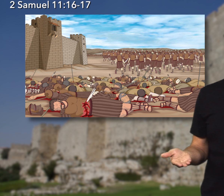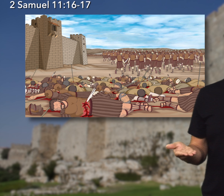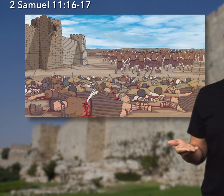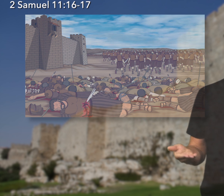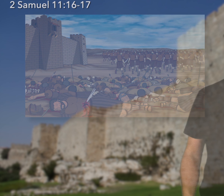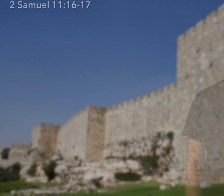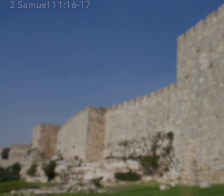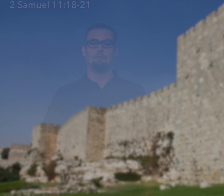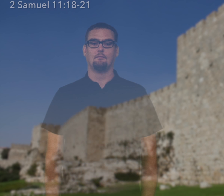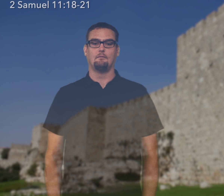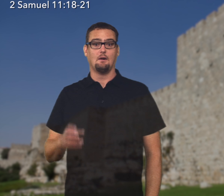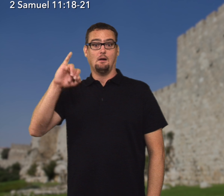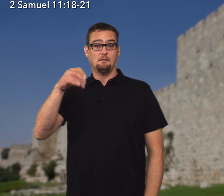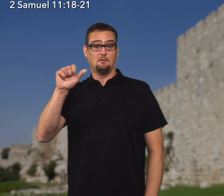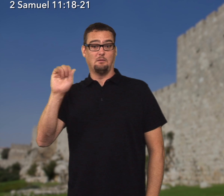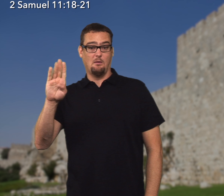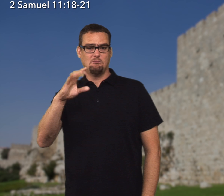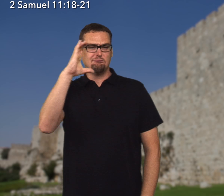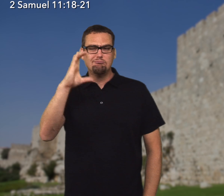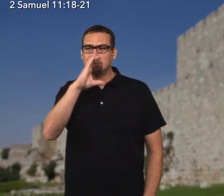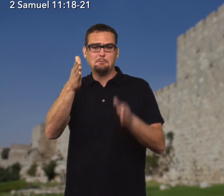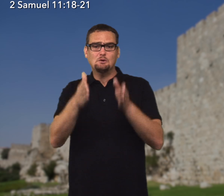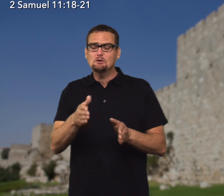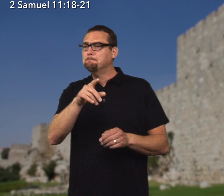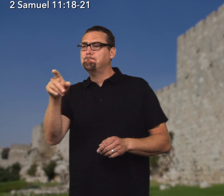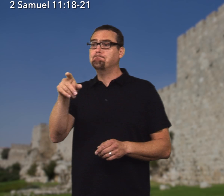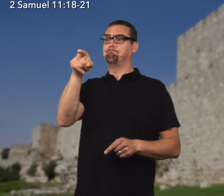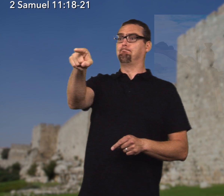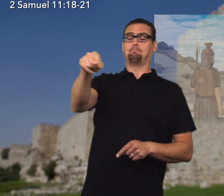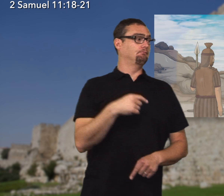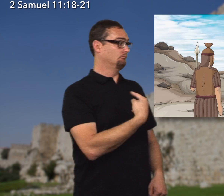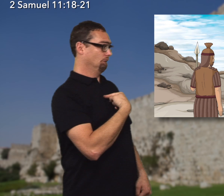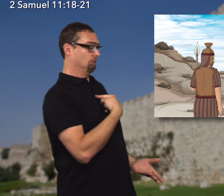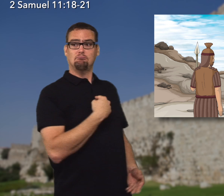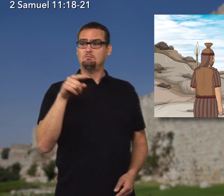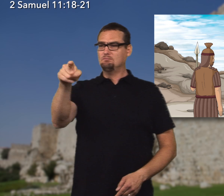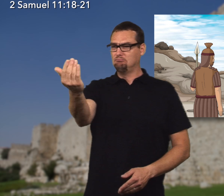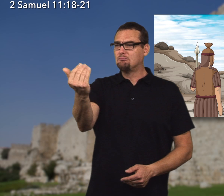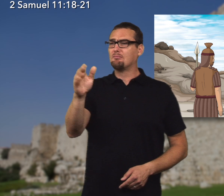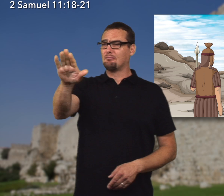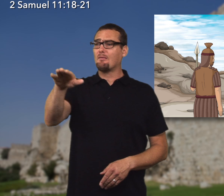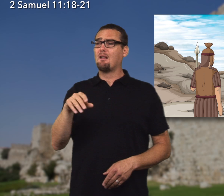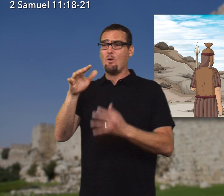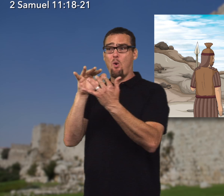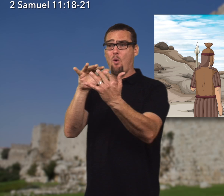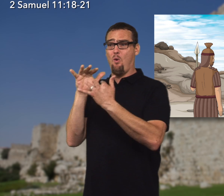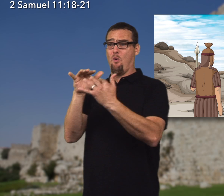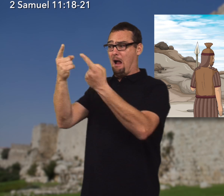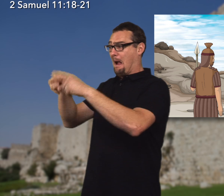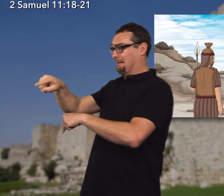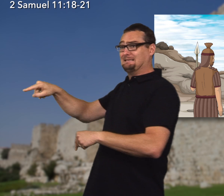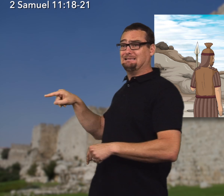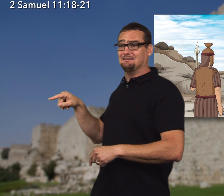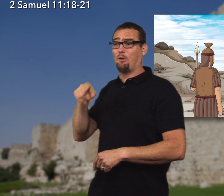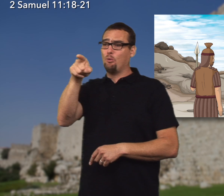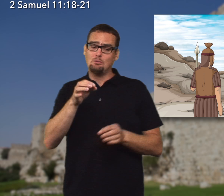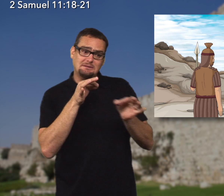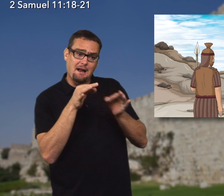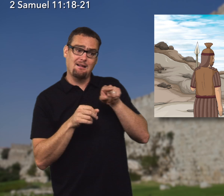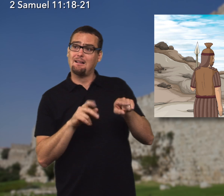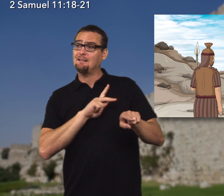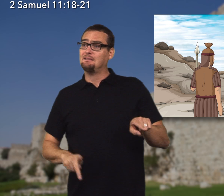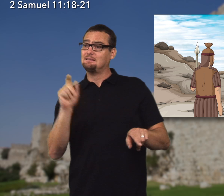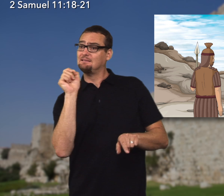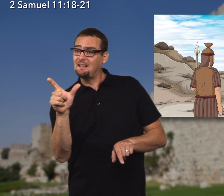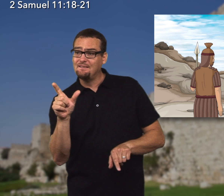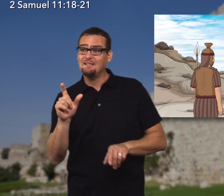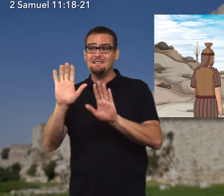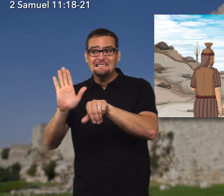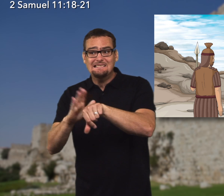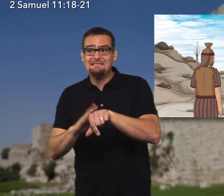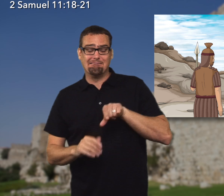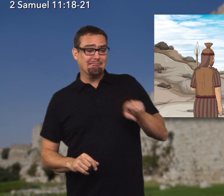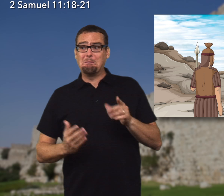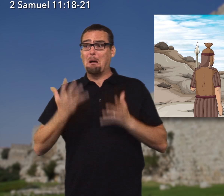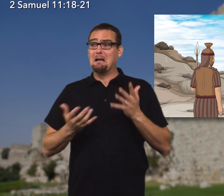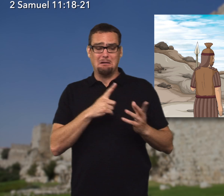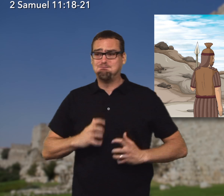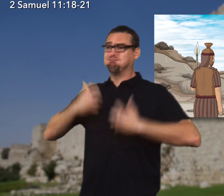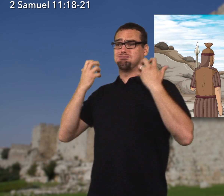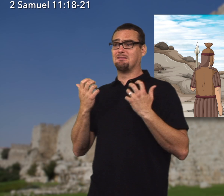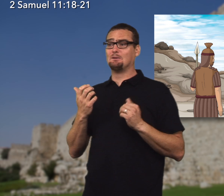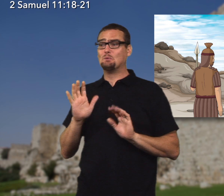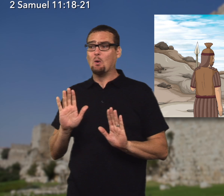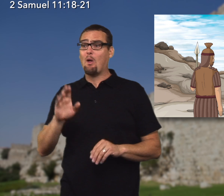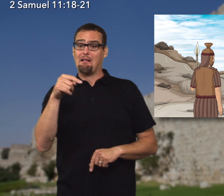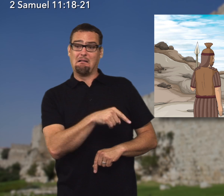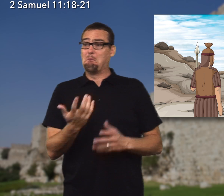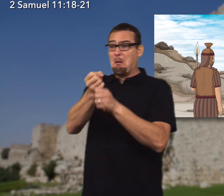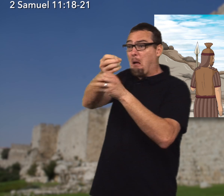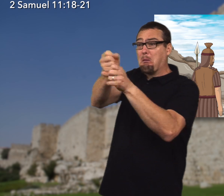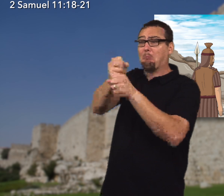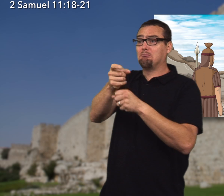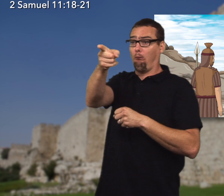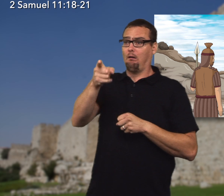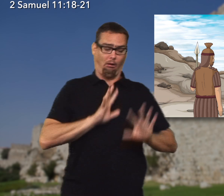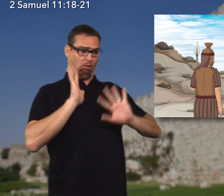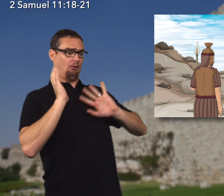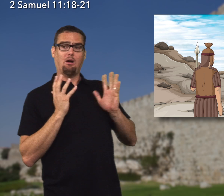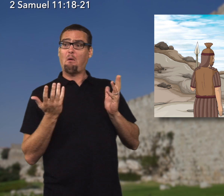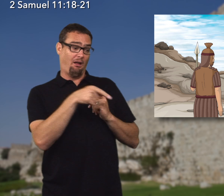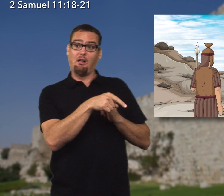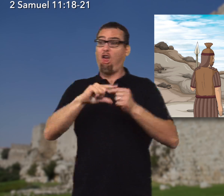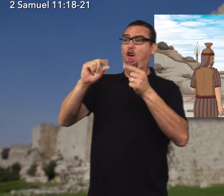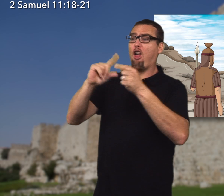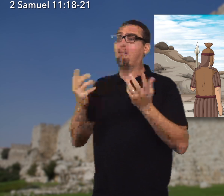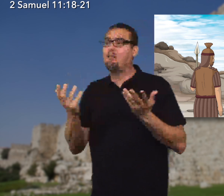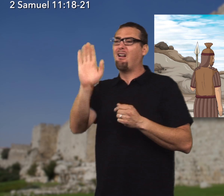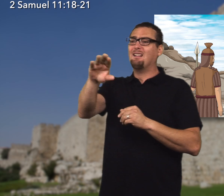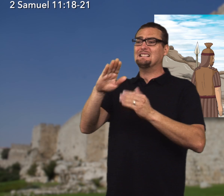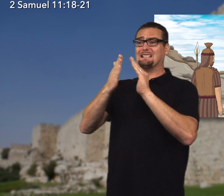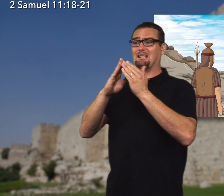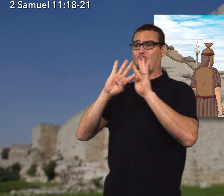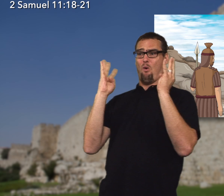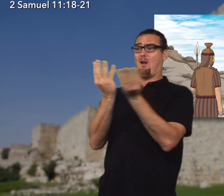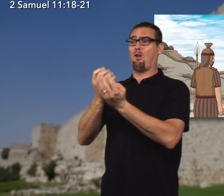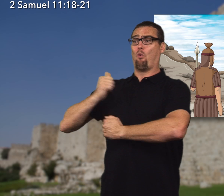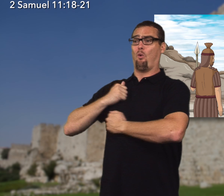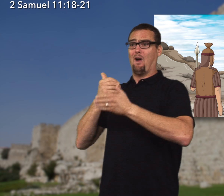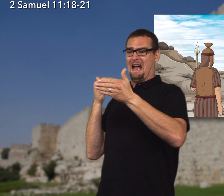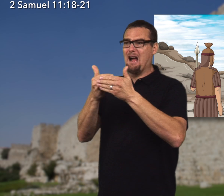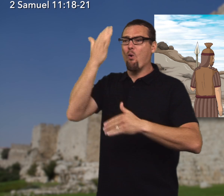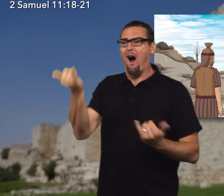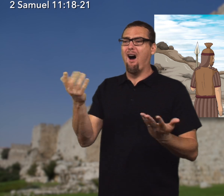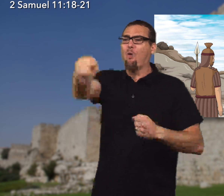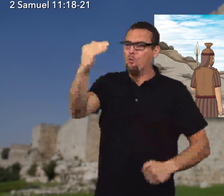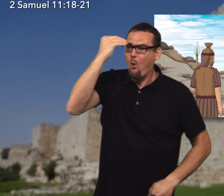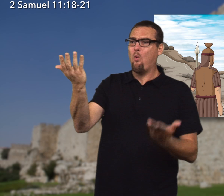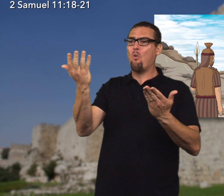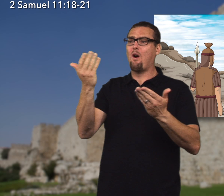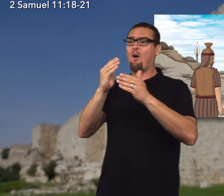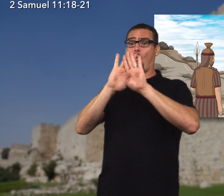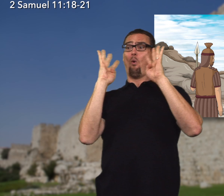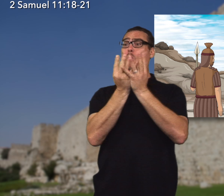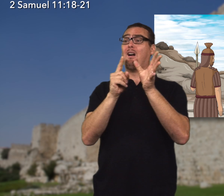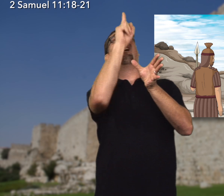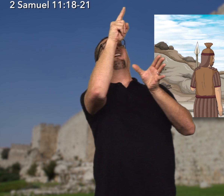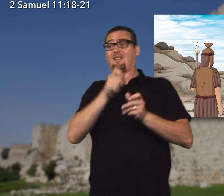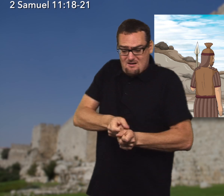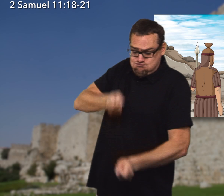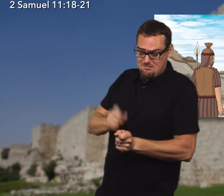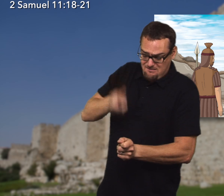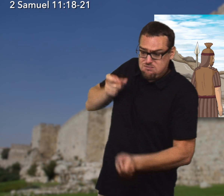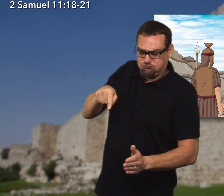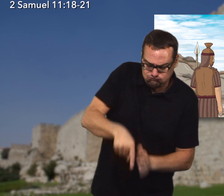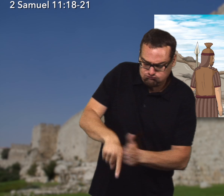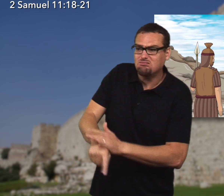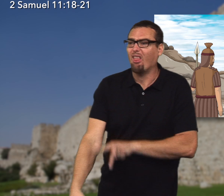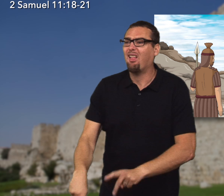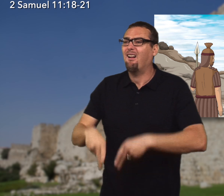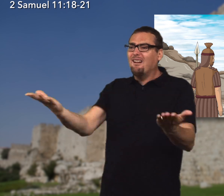Joab sent to David a full account of the battle and instructed the messenger, “When you have finished giving the king all the details of the battle, if the king’s anger flares, he may ask you, ‘Why did you get so close to the city to fight?